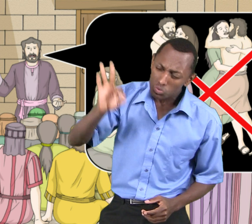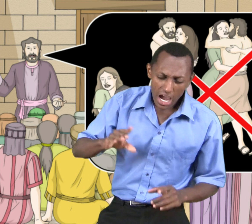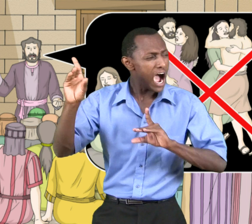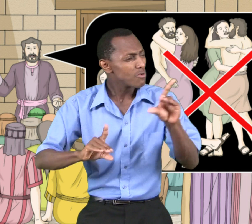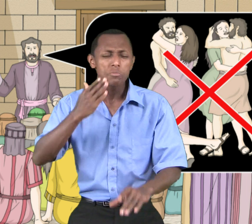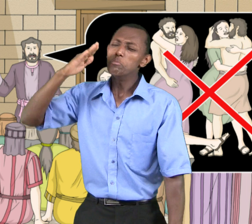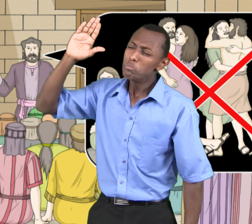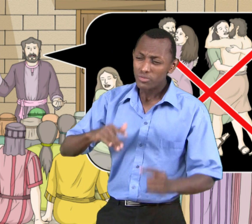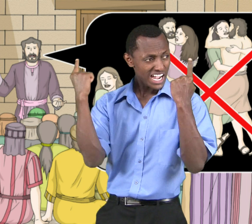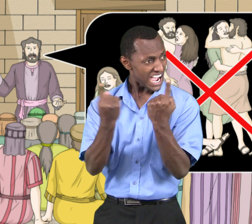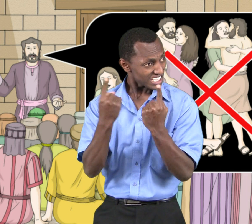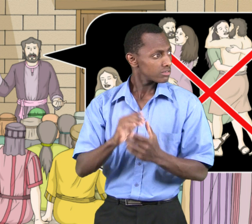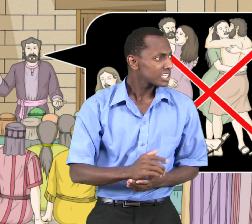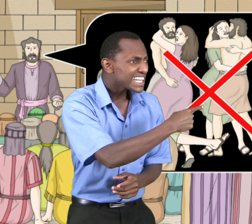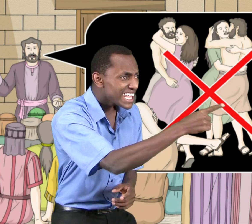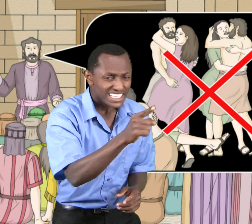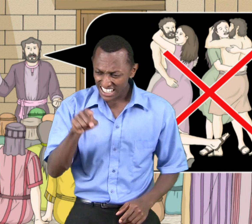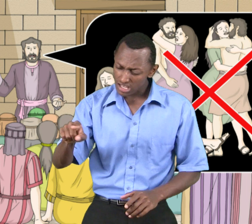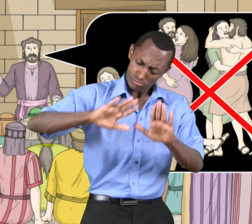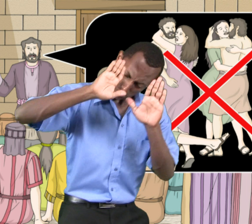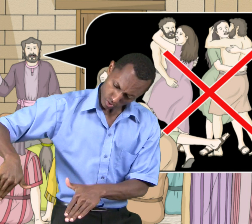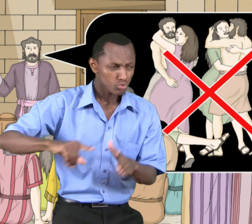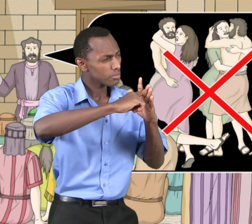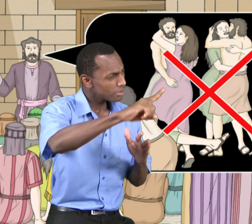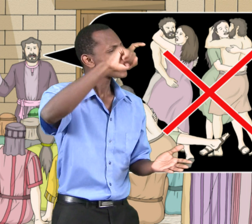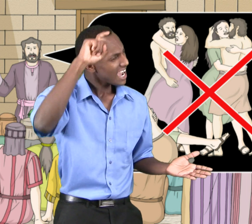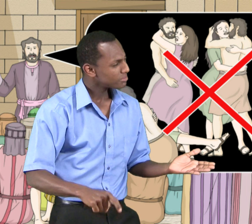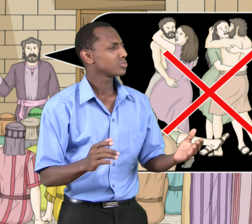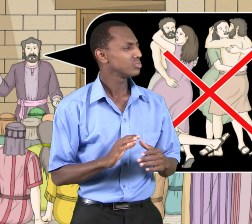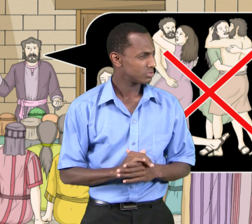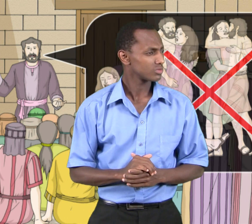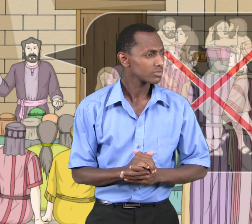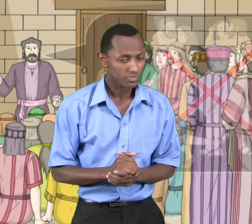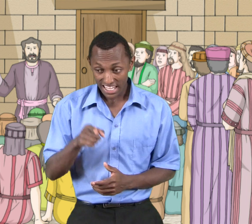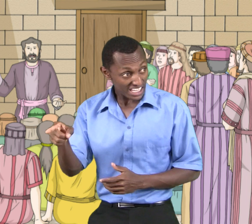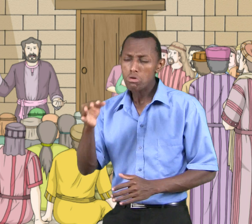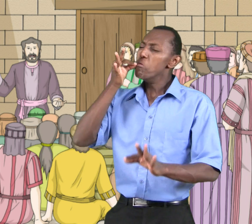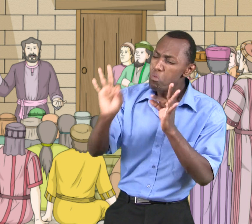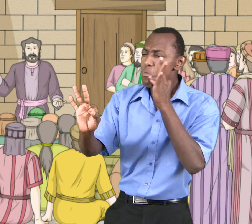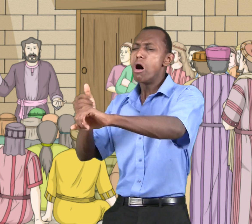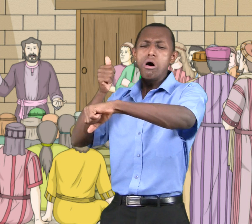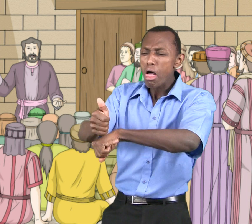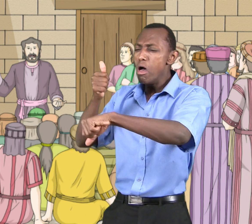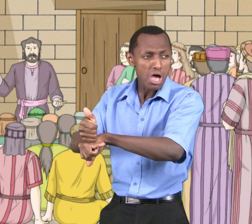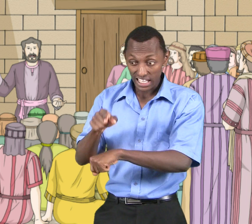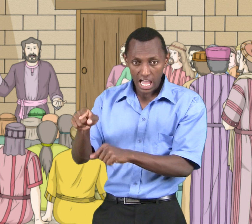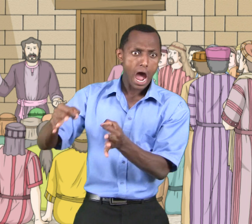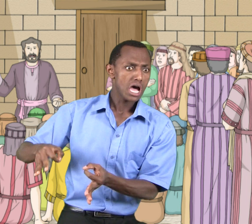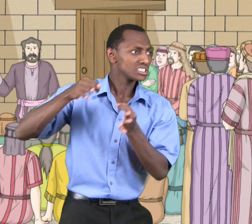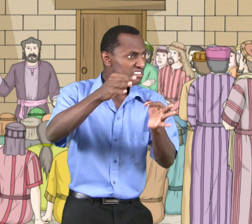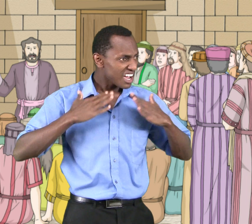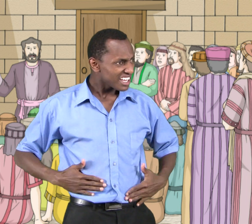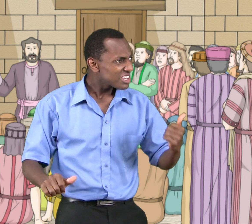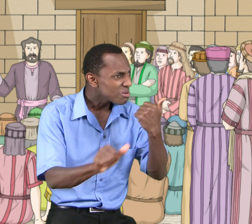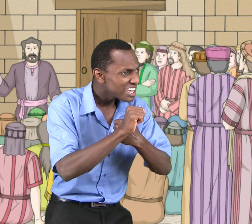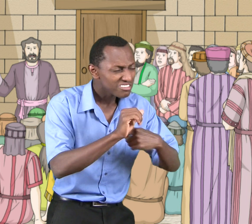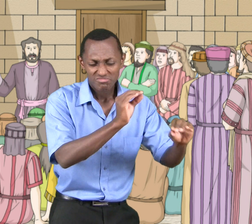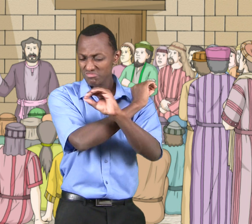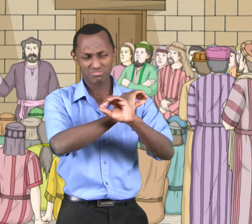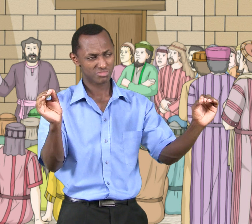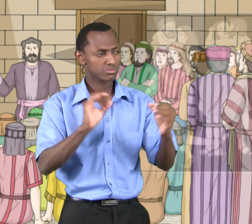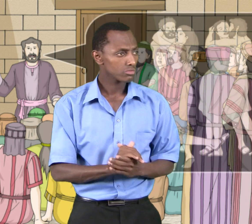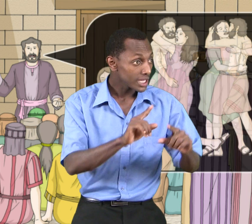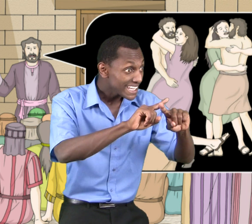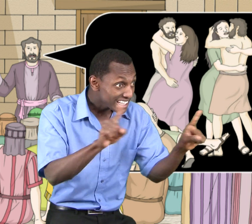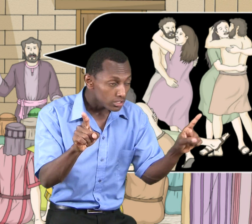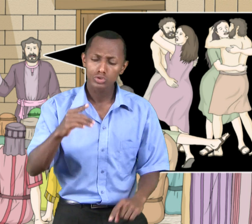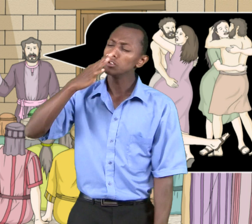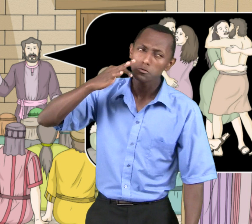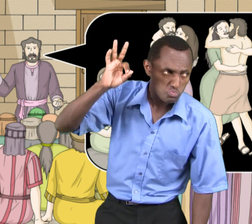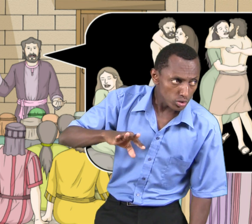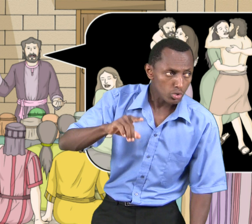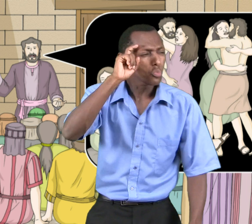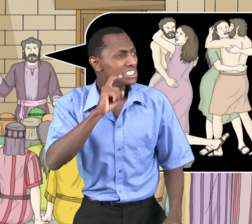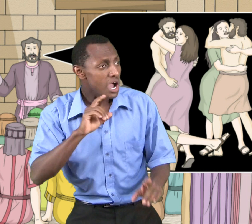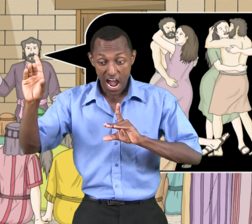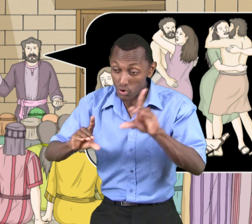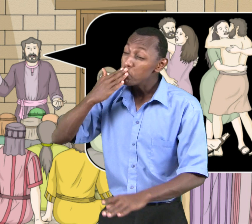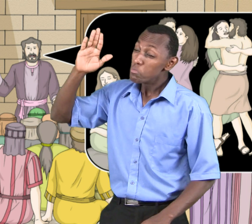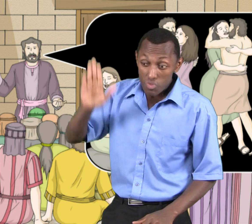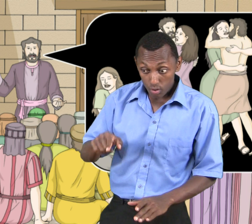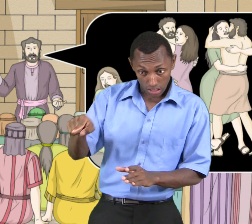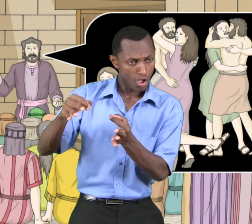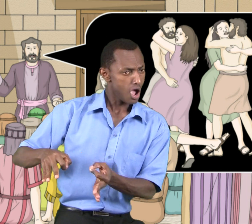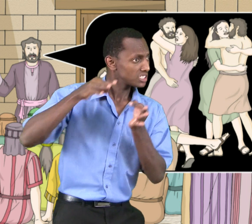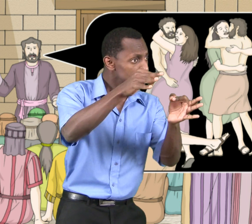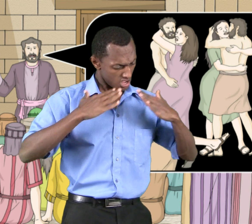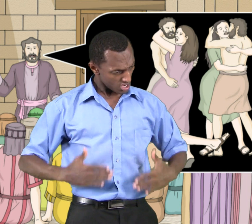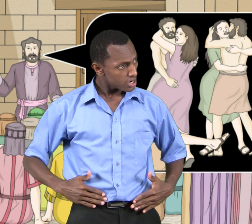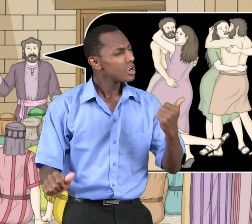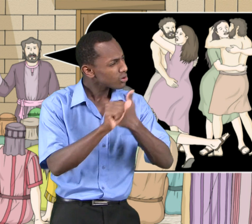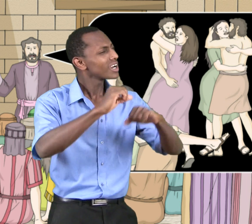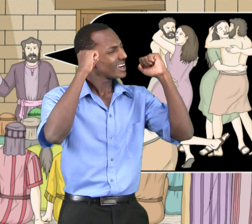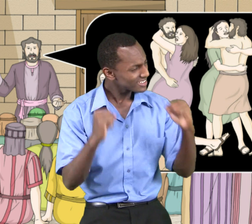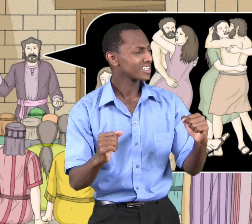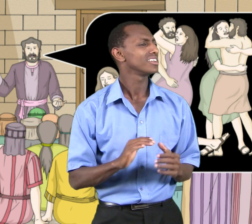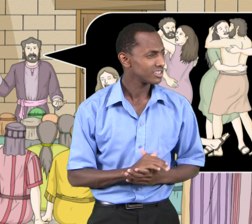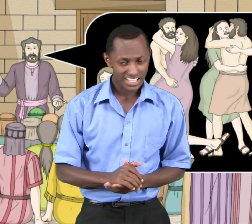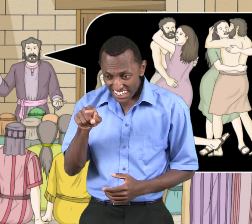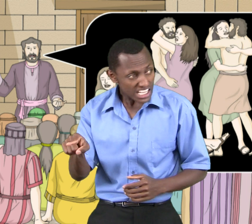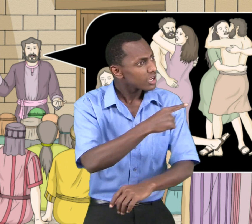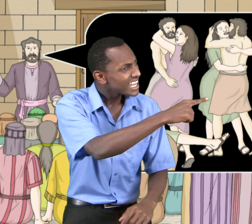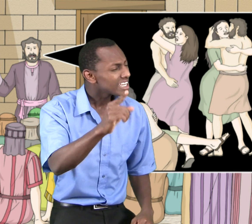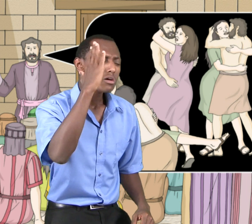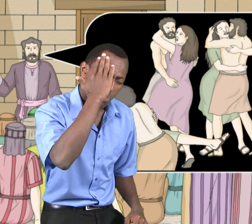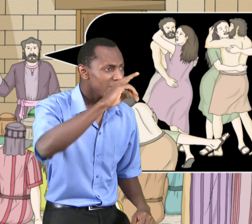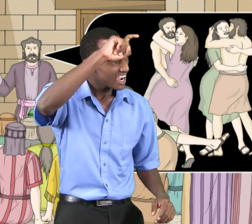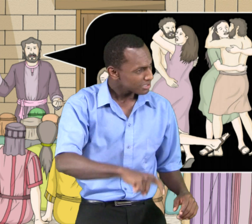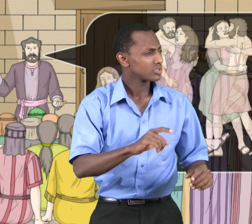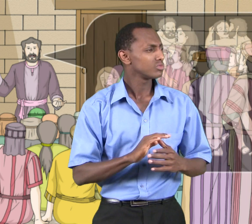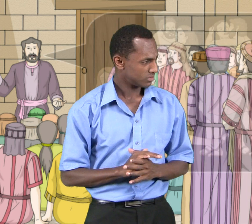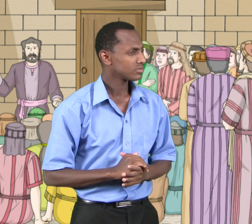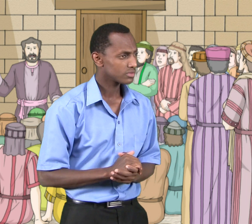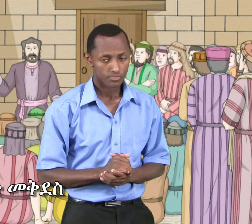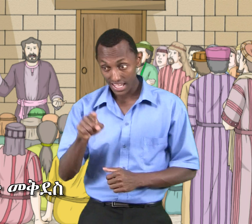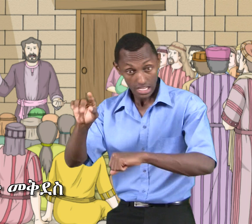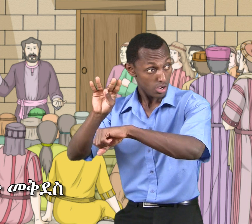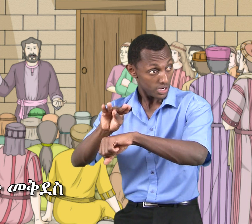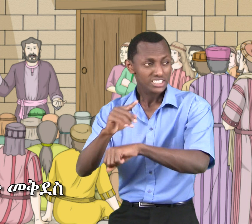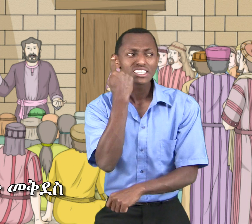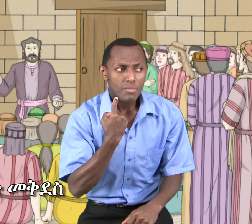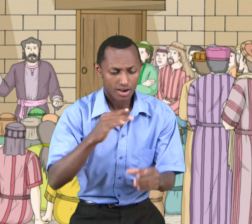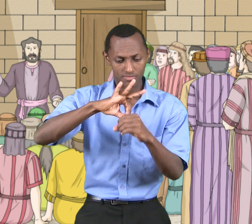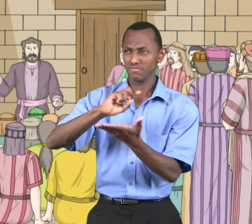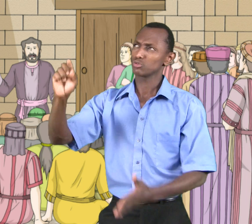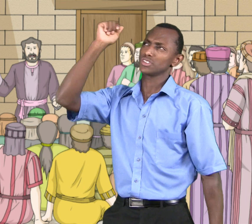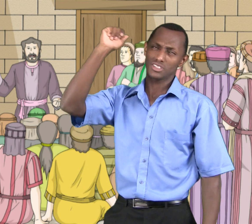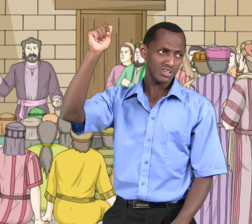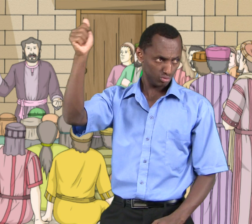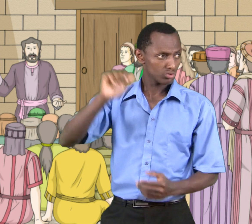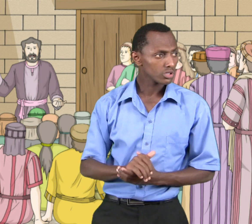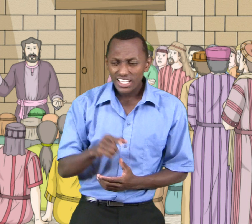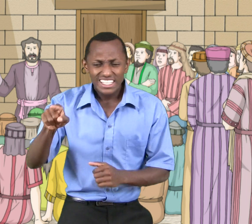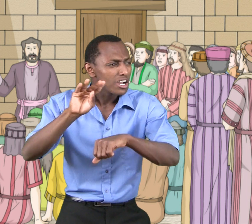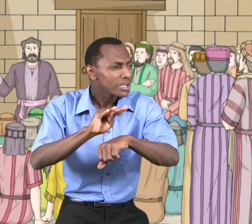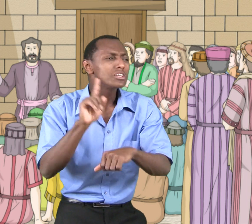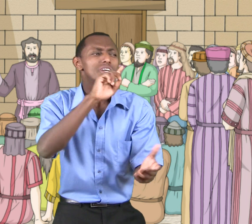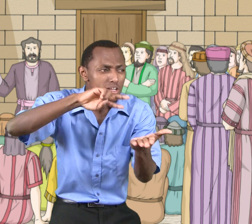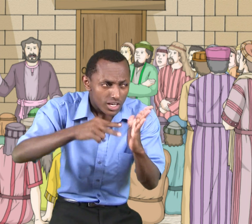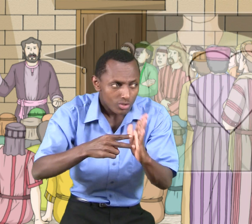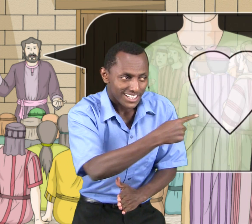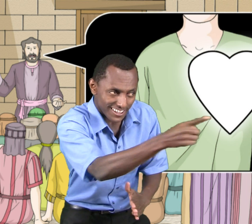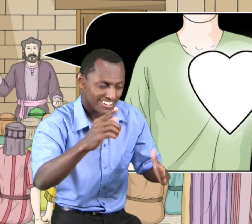Every other sin a man can commit is outside his body, but he who sins sexually sins against his own body.